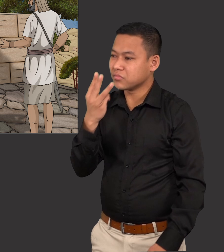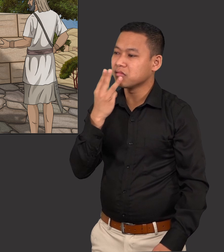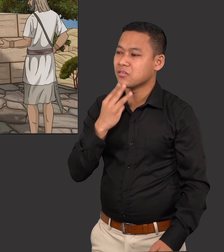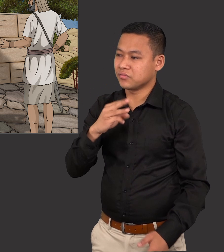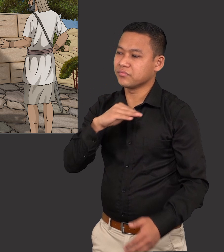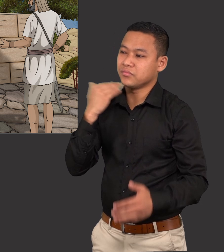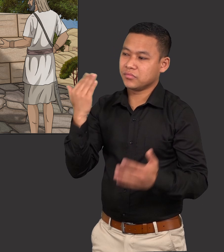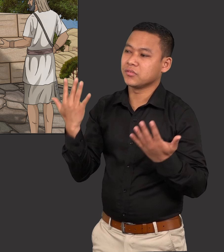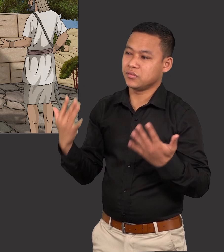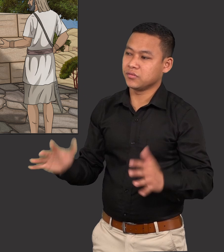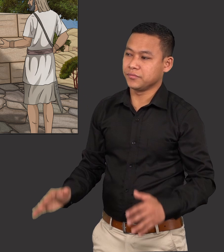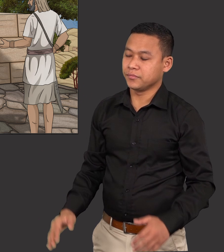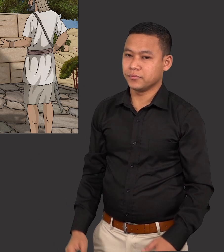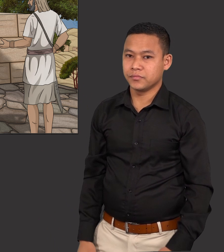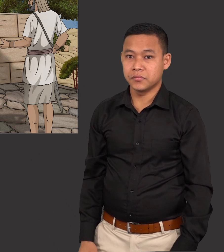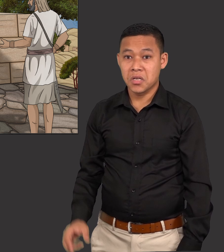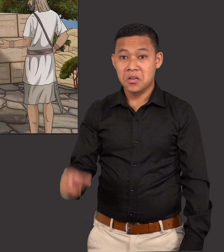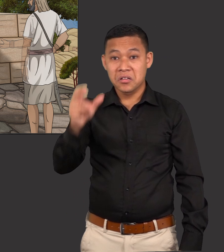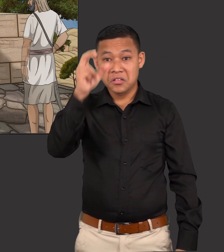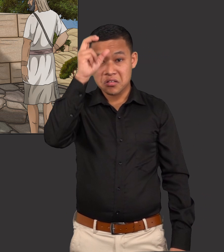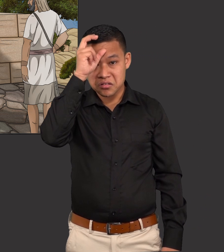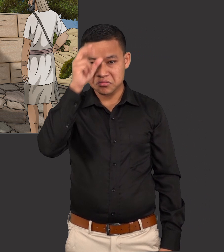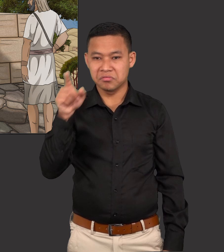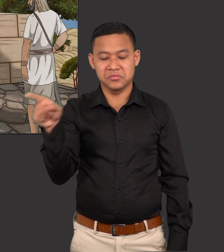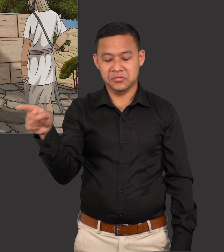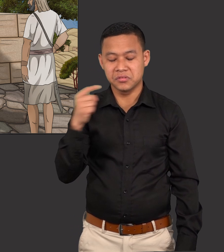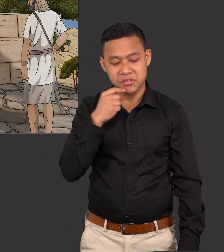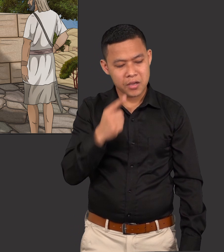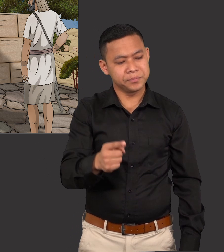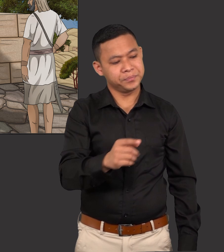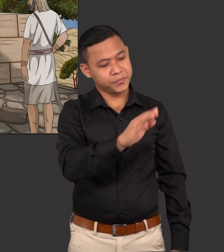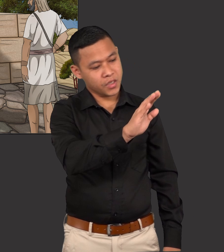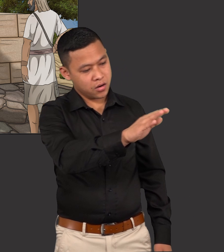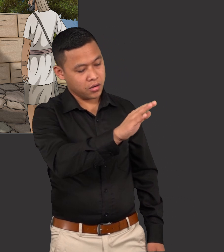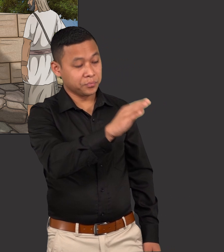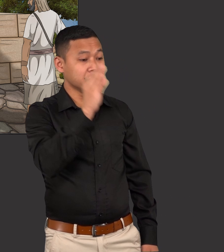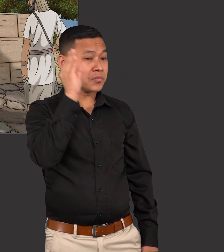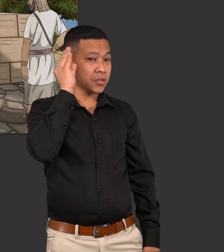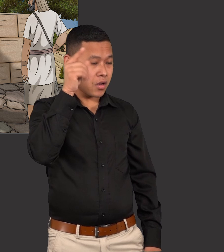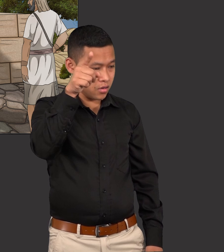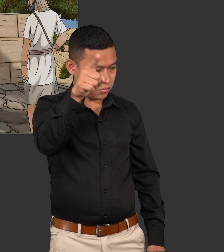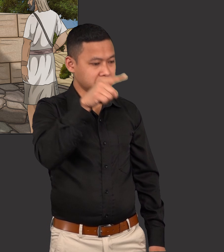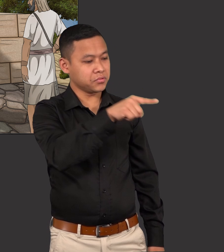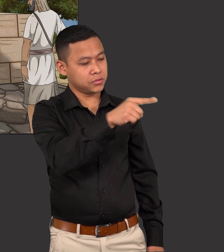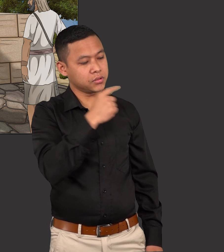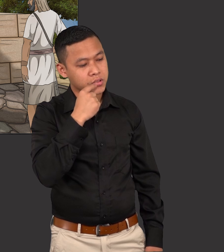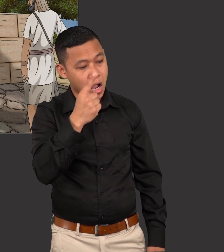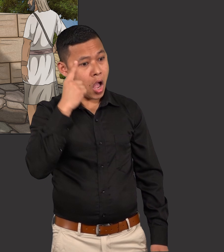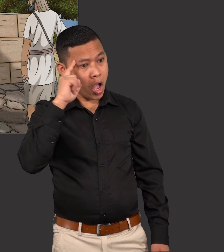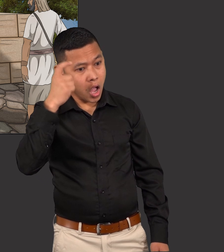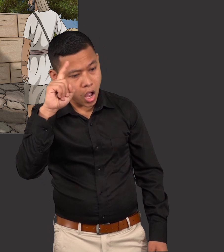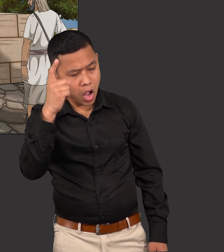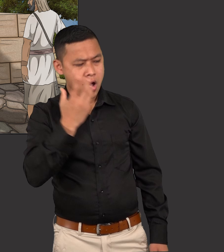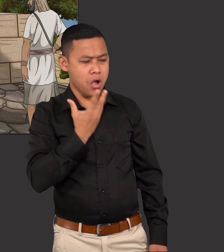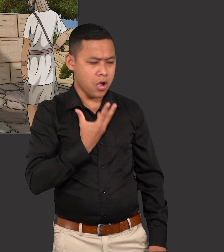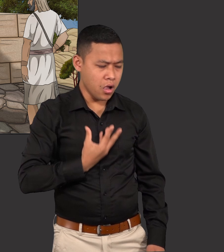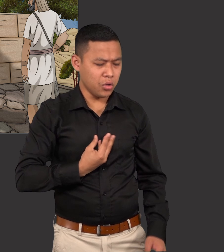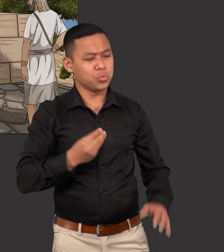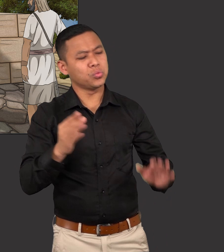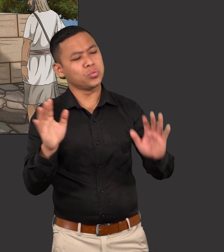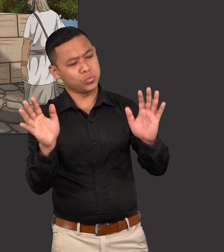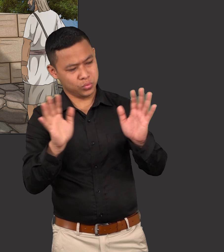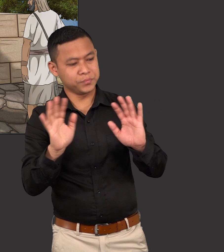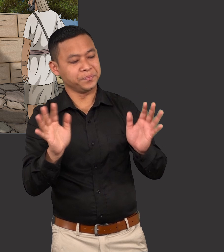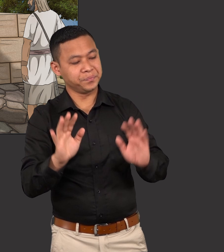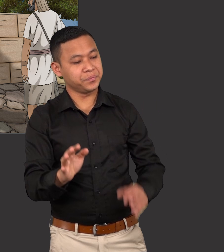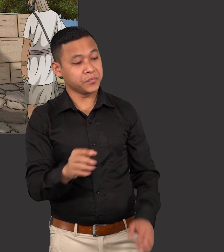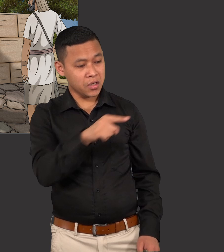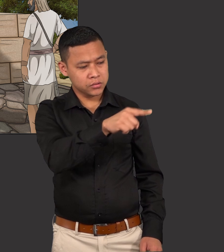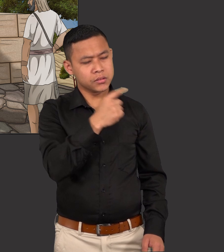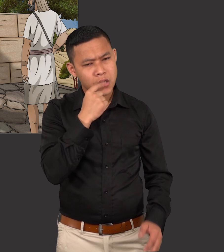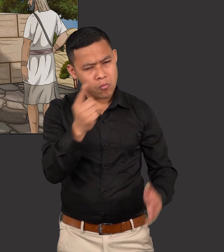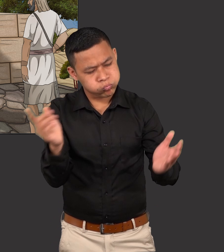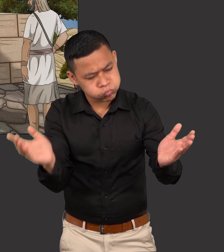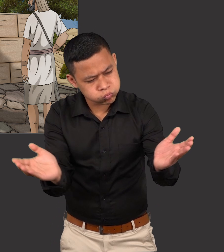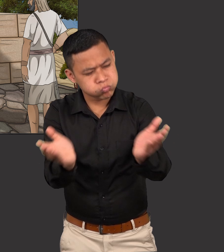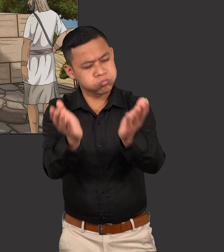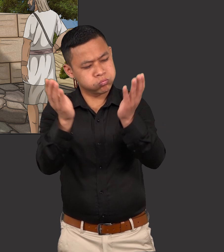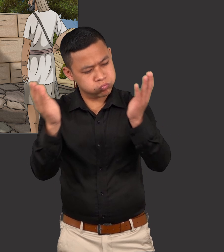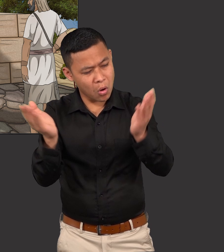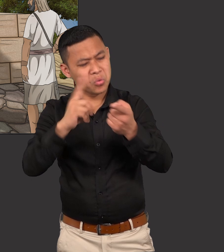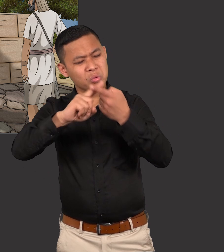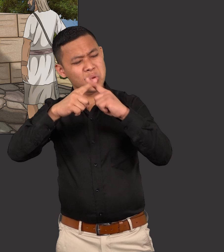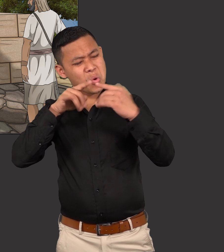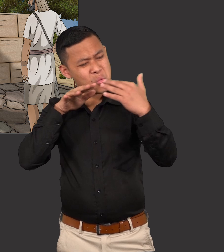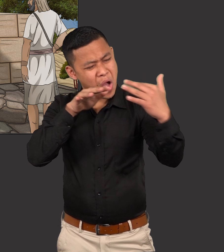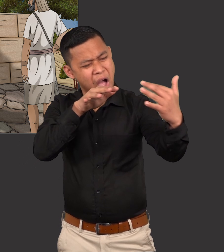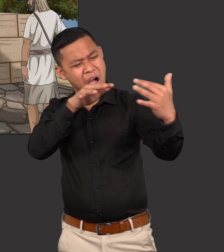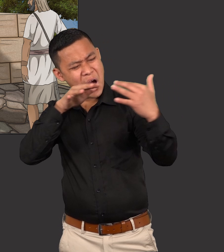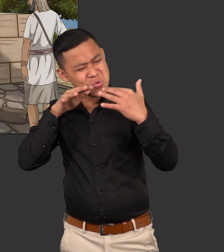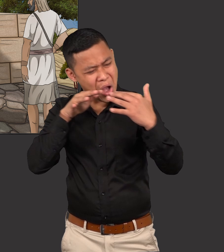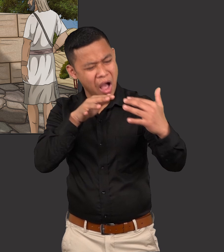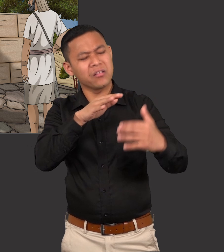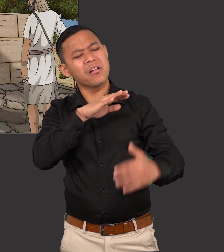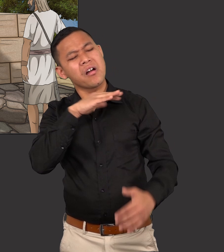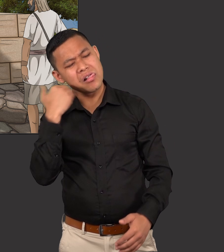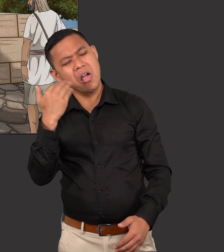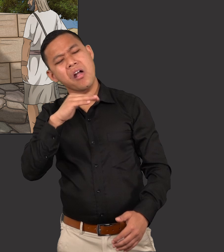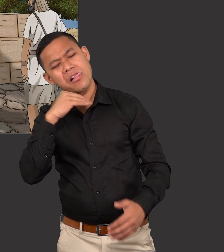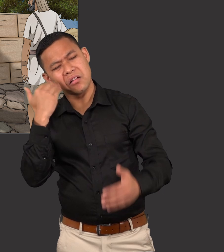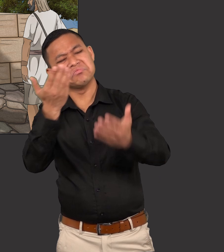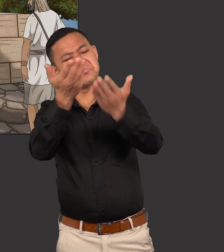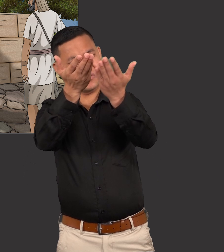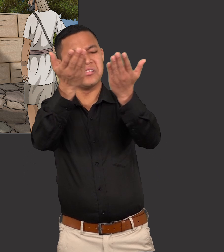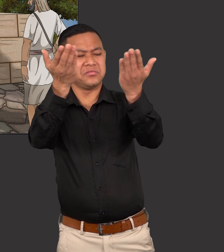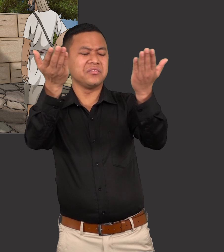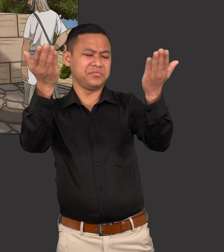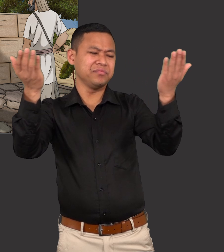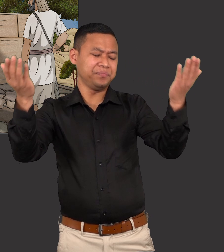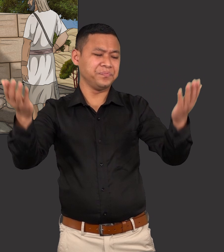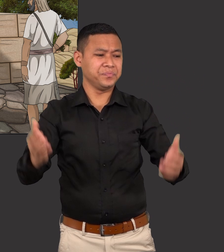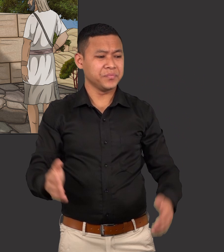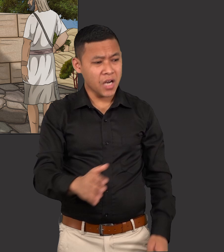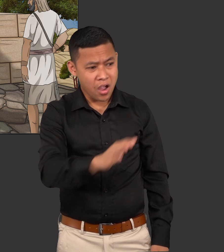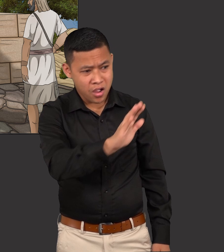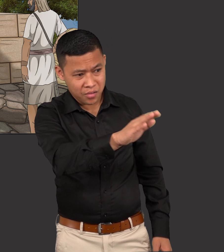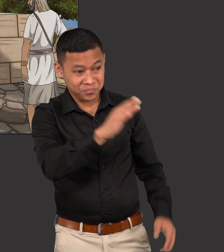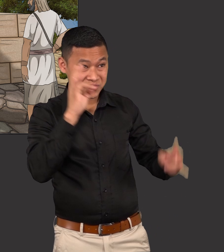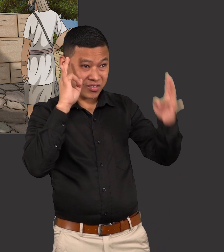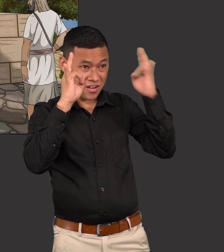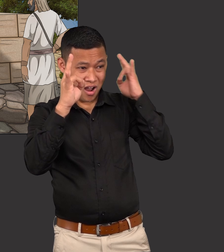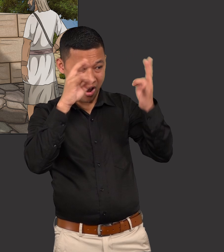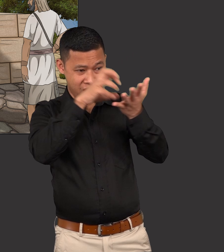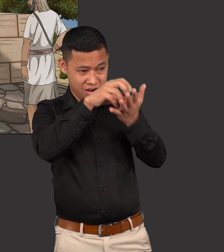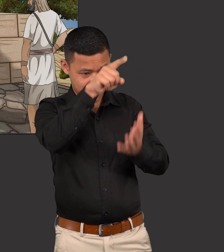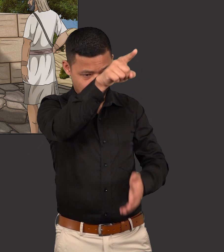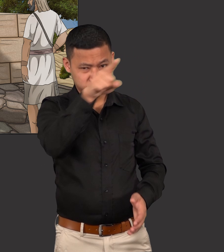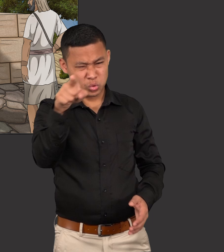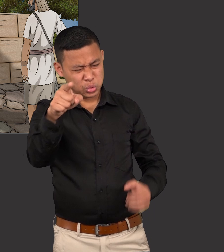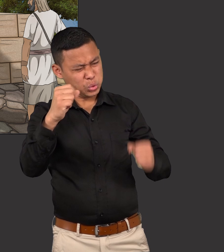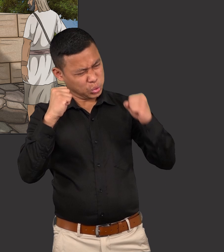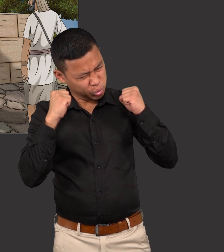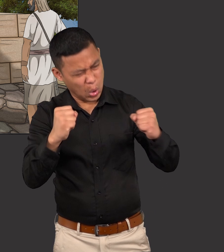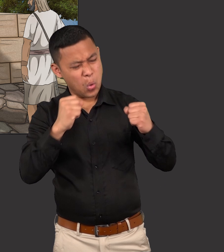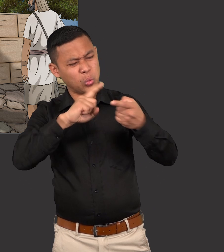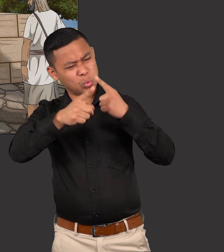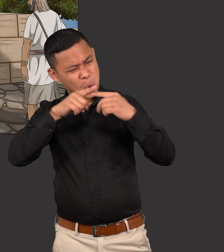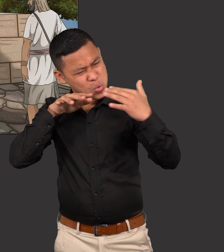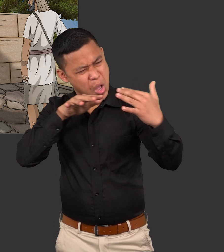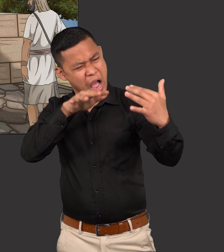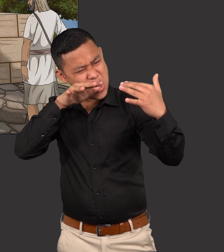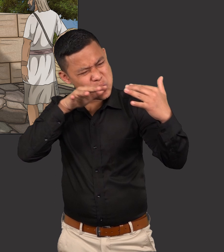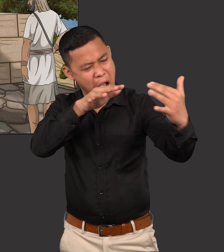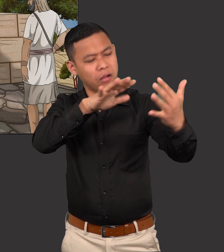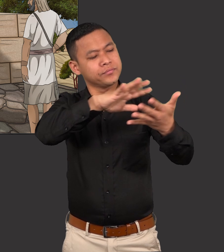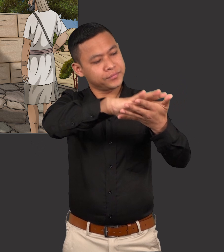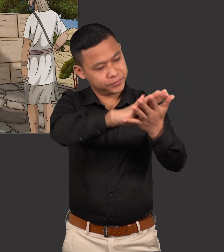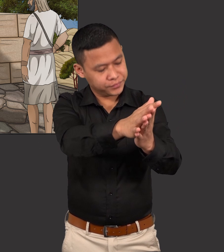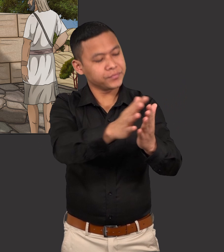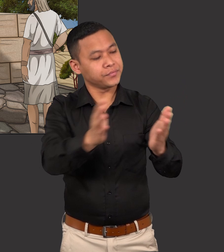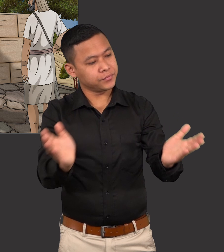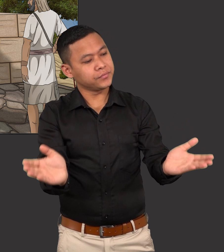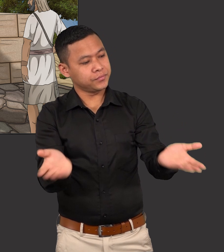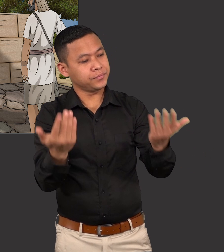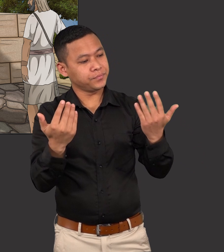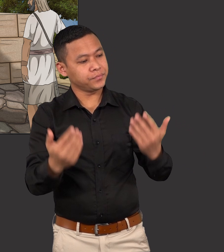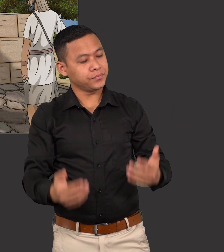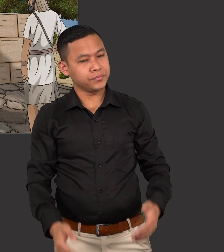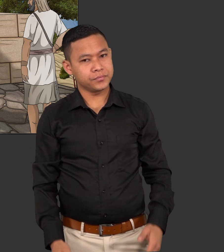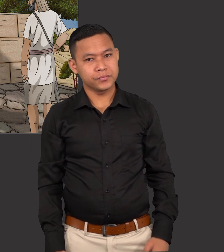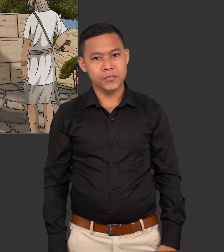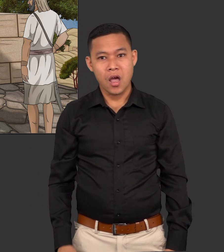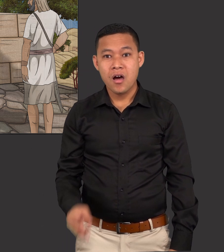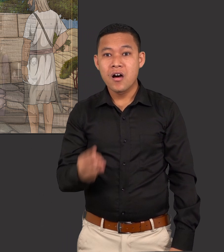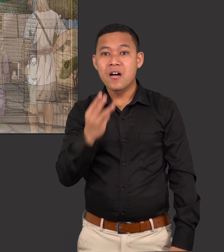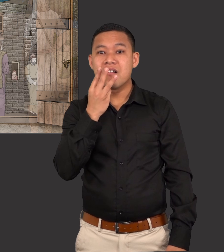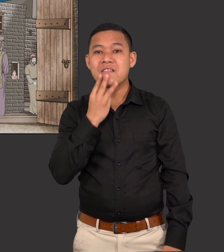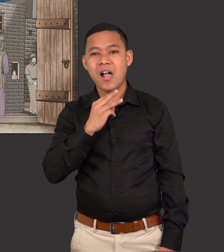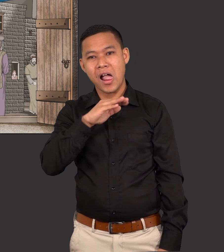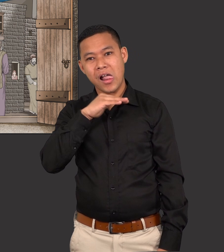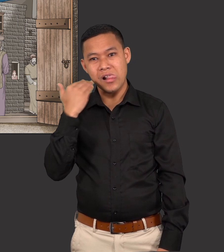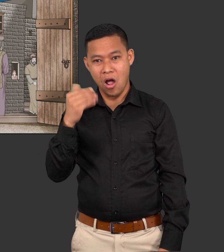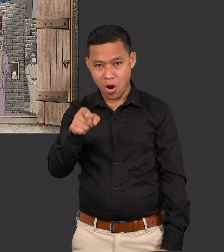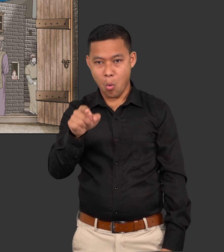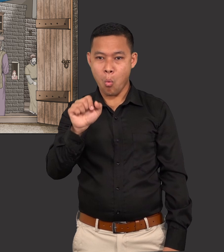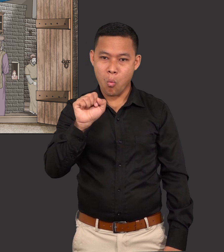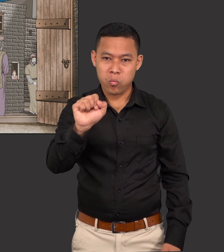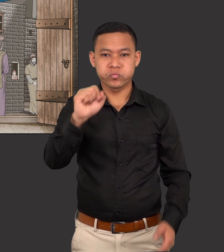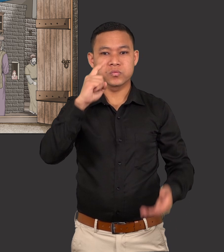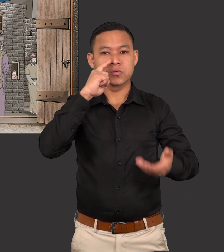Then David told the messenger, “Say this to Joab: ‘Do not let this matter upset you, for the sword devours one as well as another. Strengthen your attack against the city and demolish it.’ Encourage him with these words.”